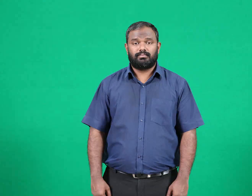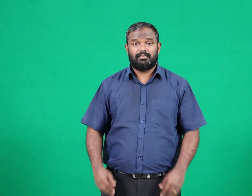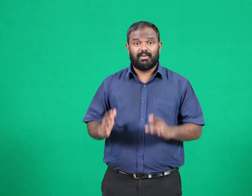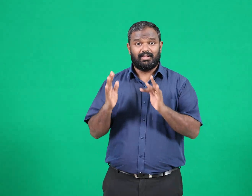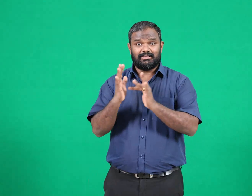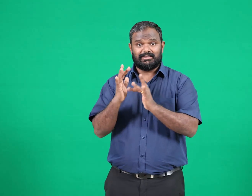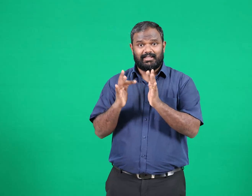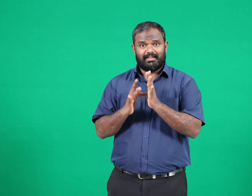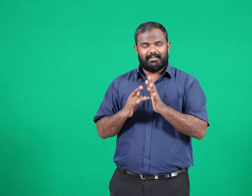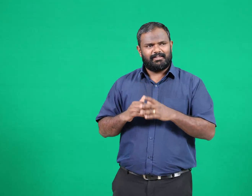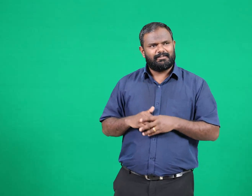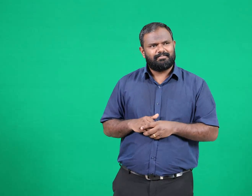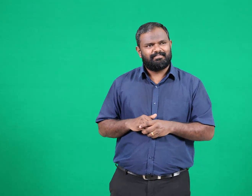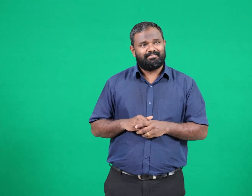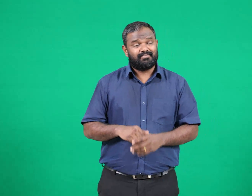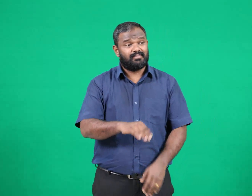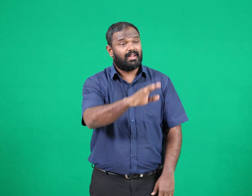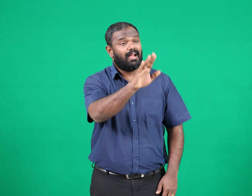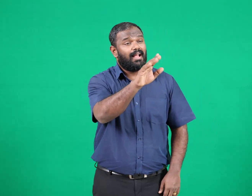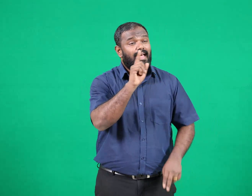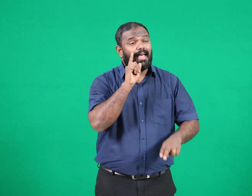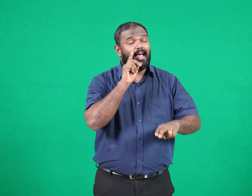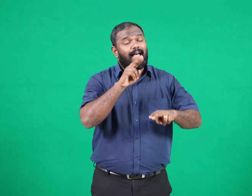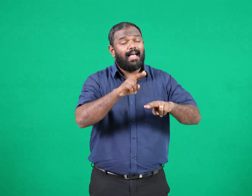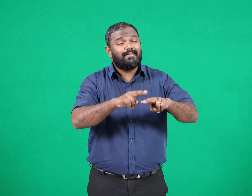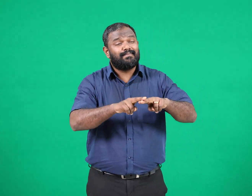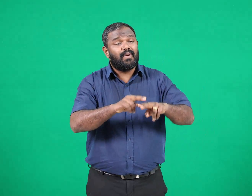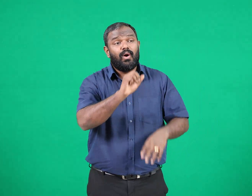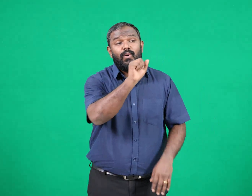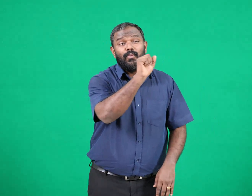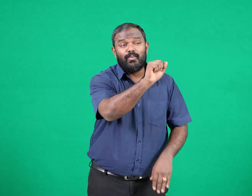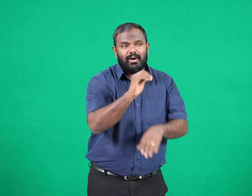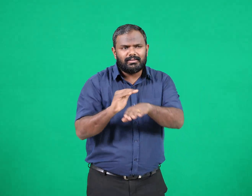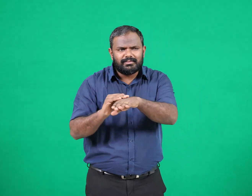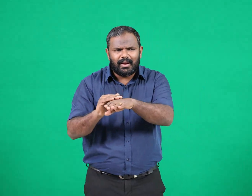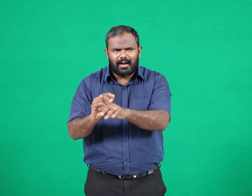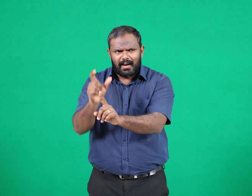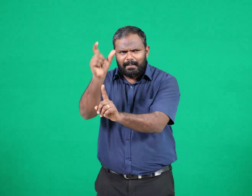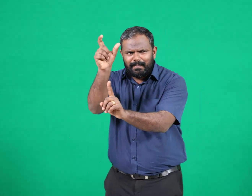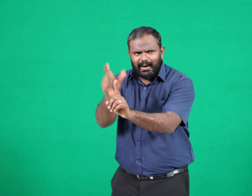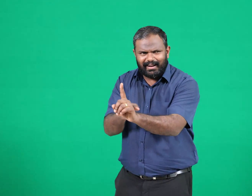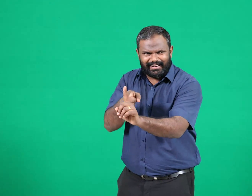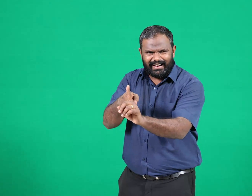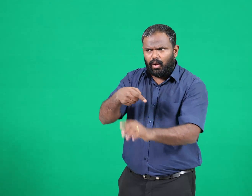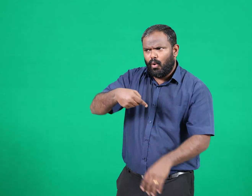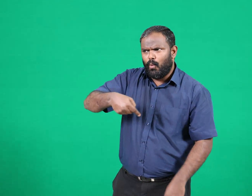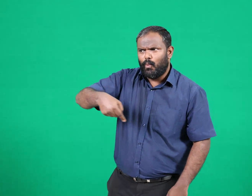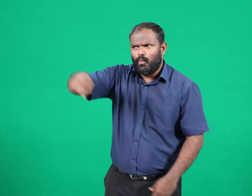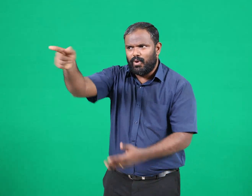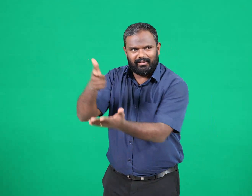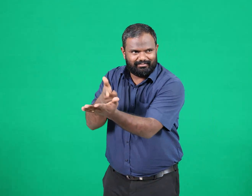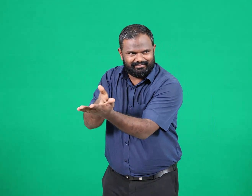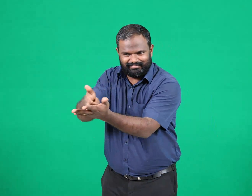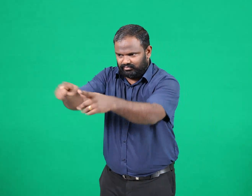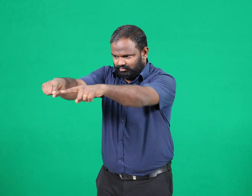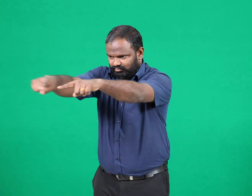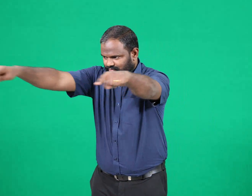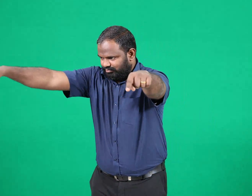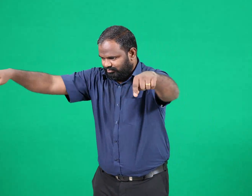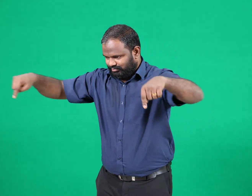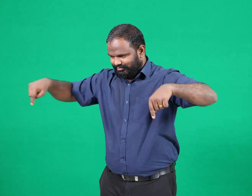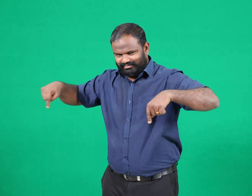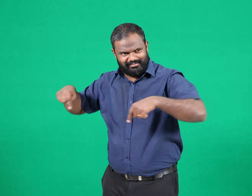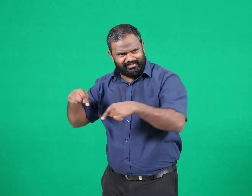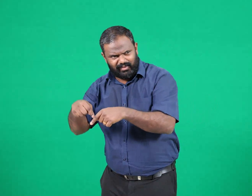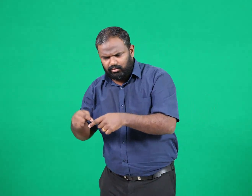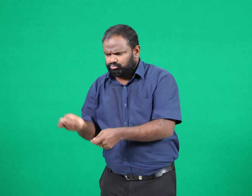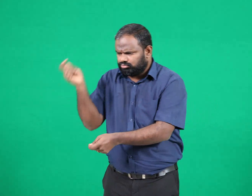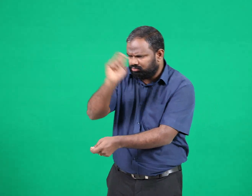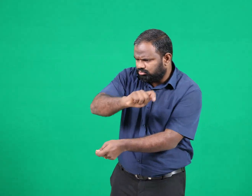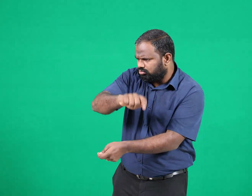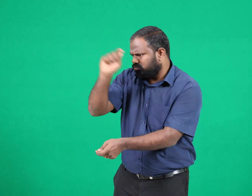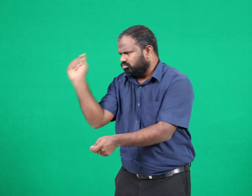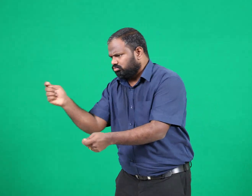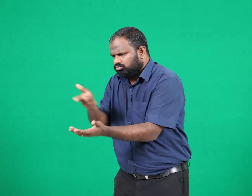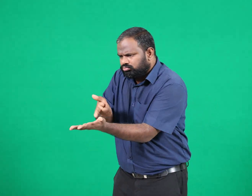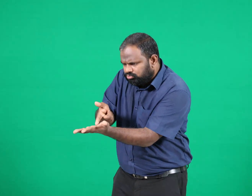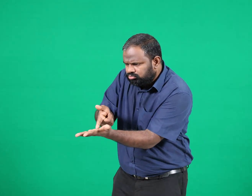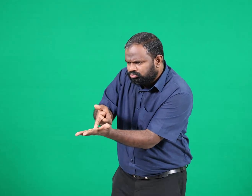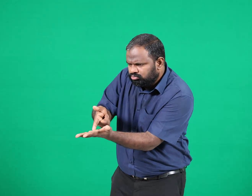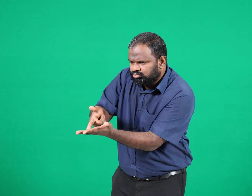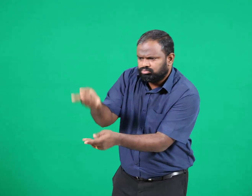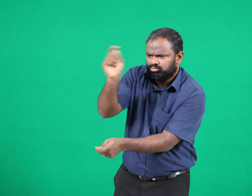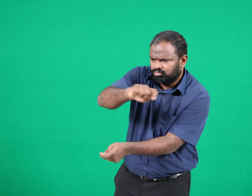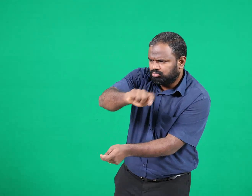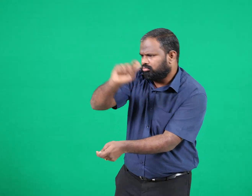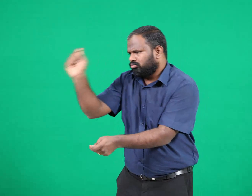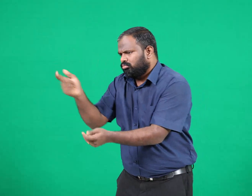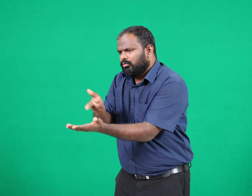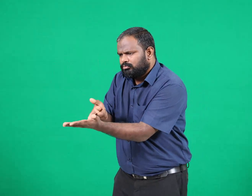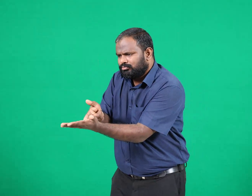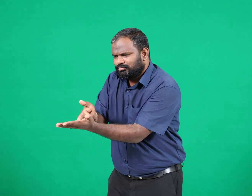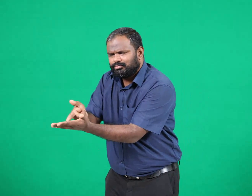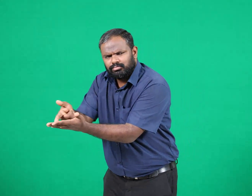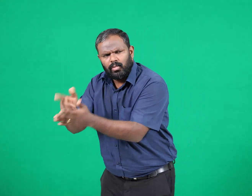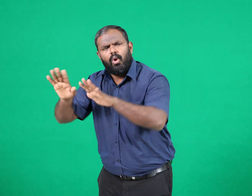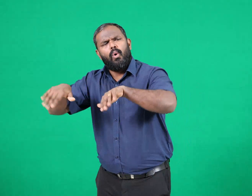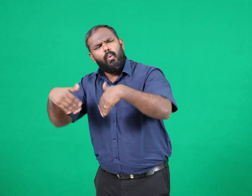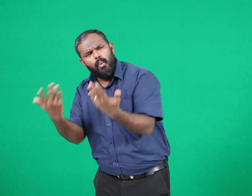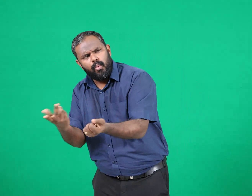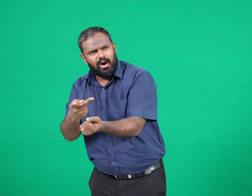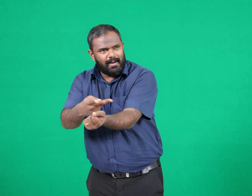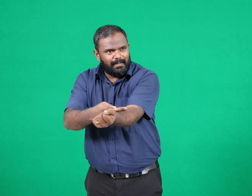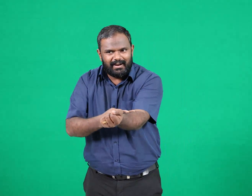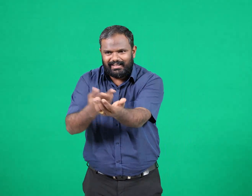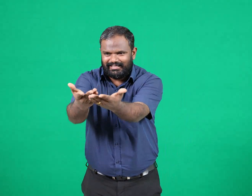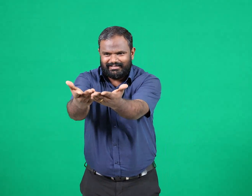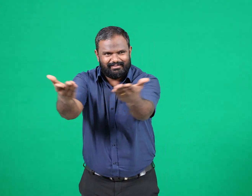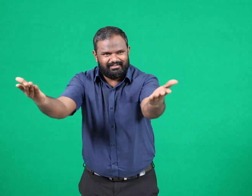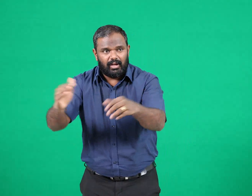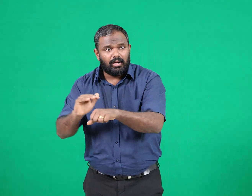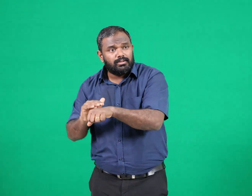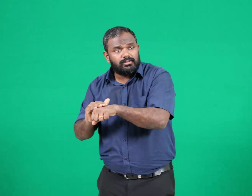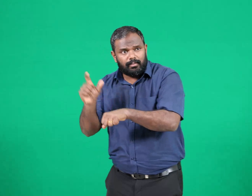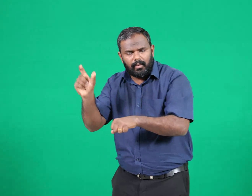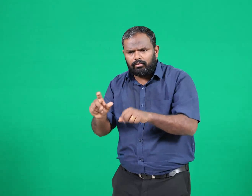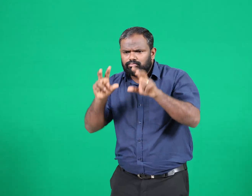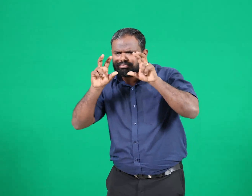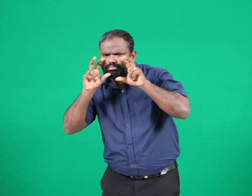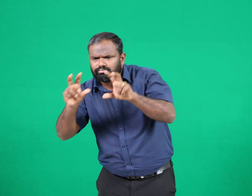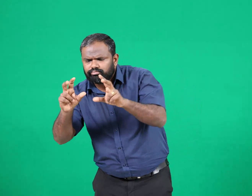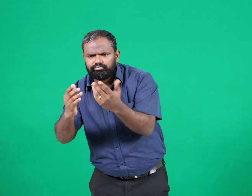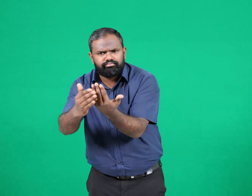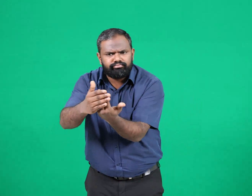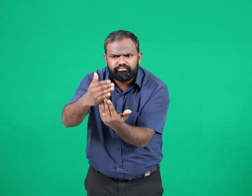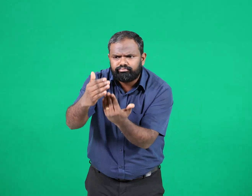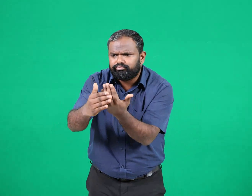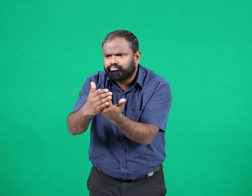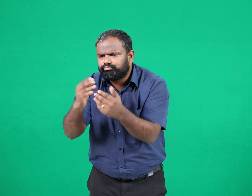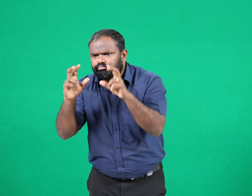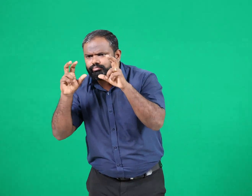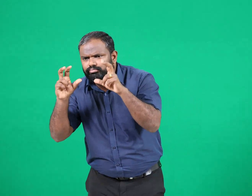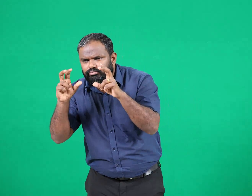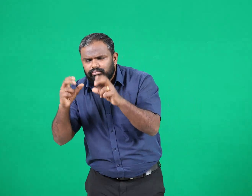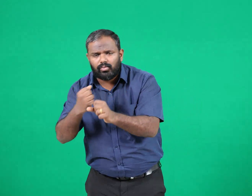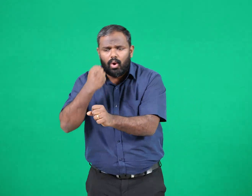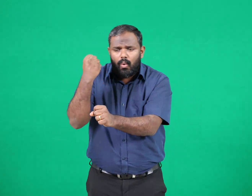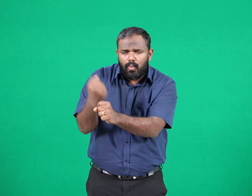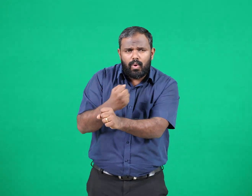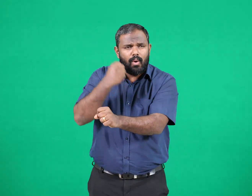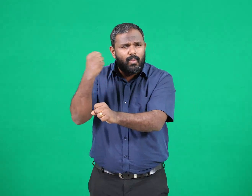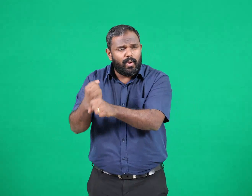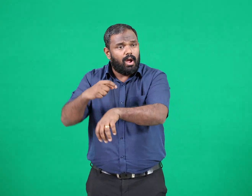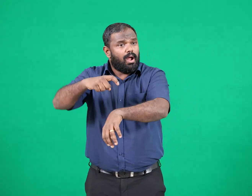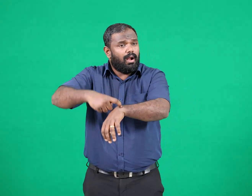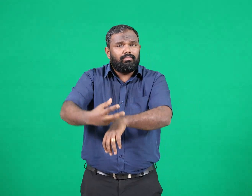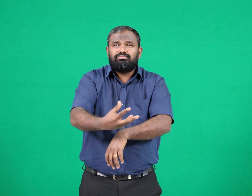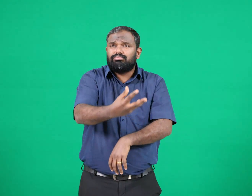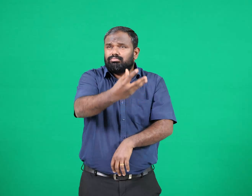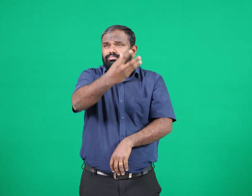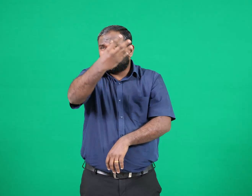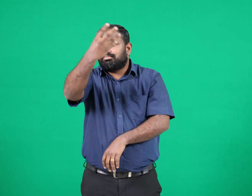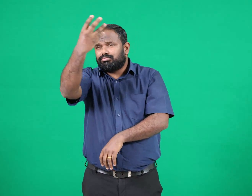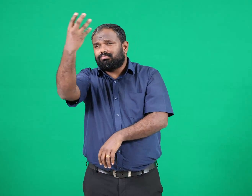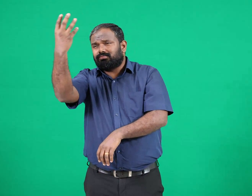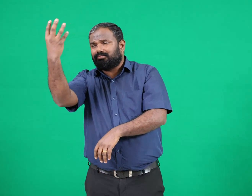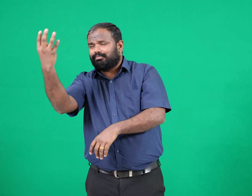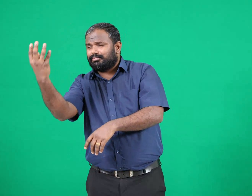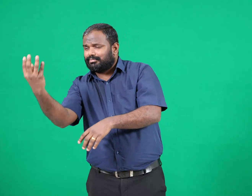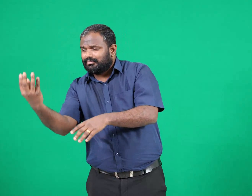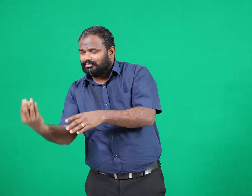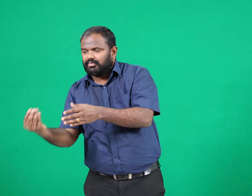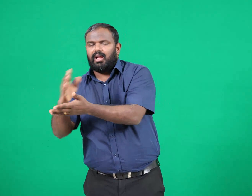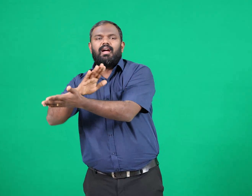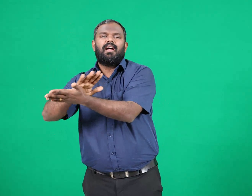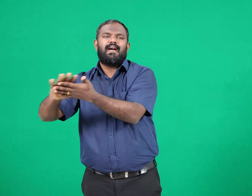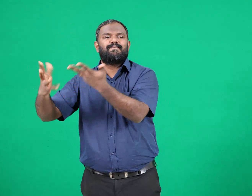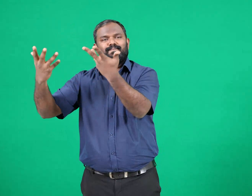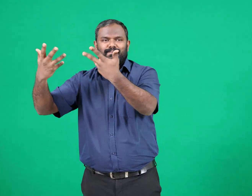Which of you whose servant comes in from plowing or shepherding in the field will say to him, ' Come at once and sit down to eat'?